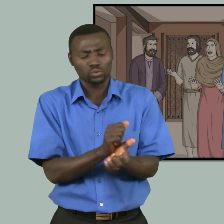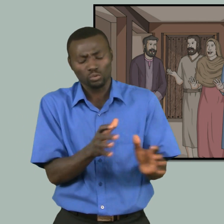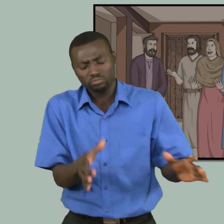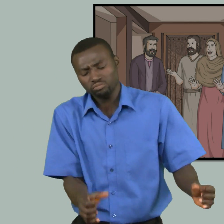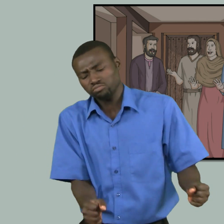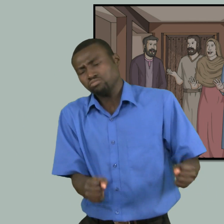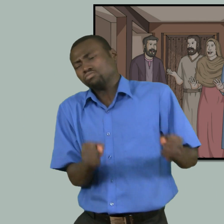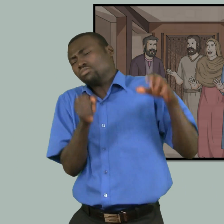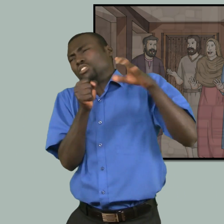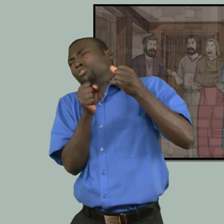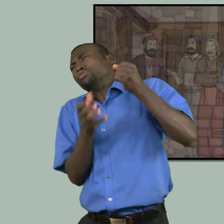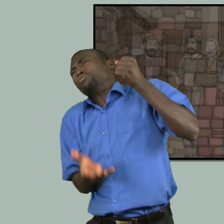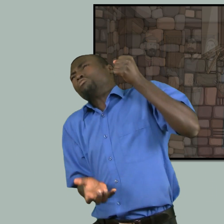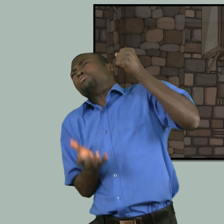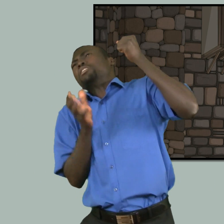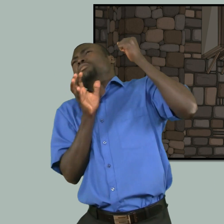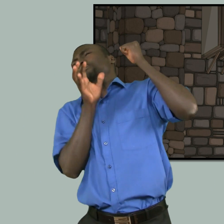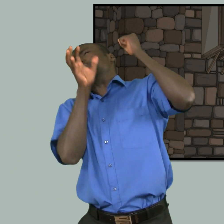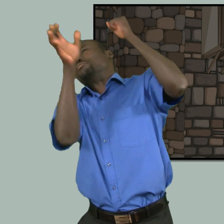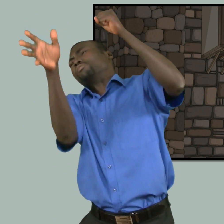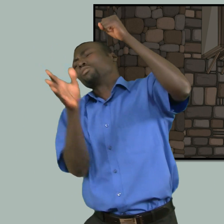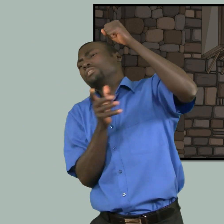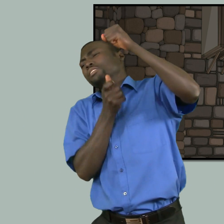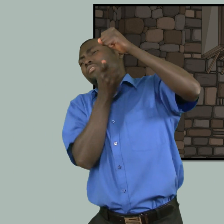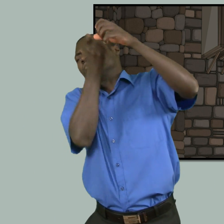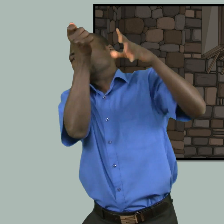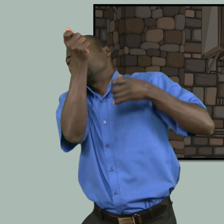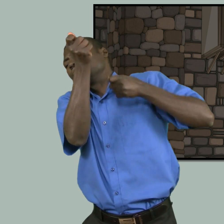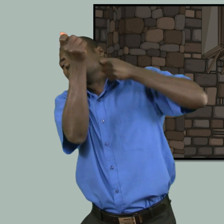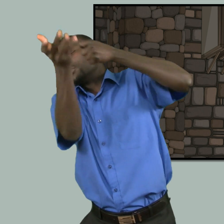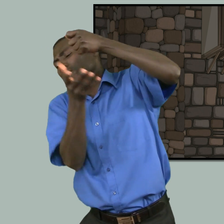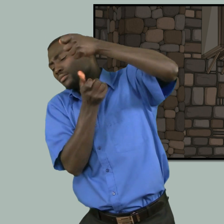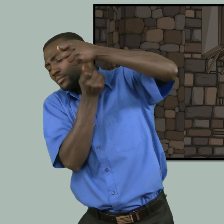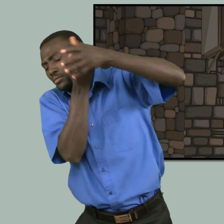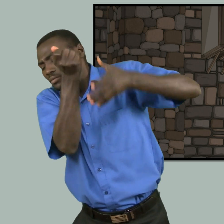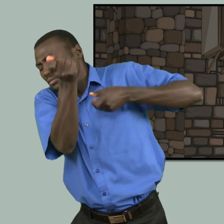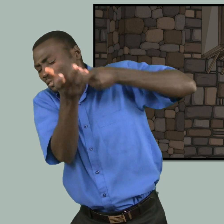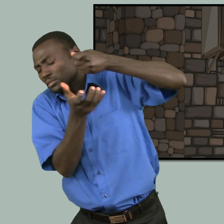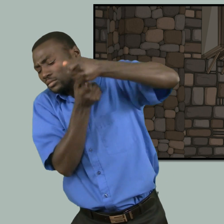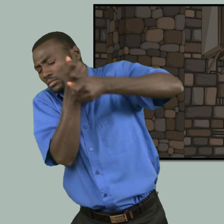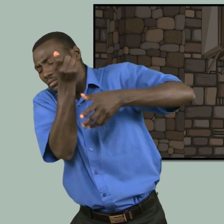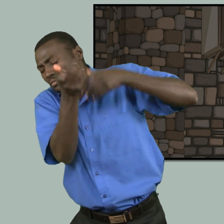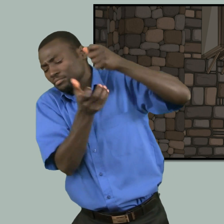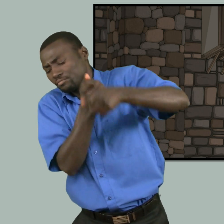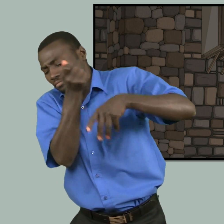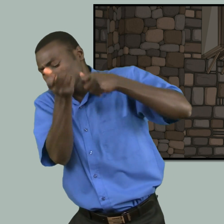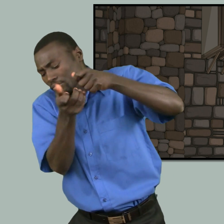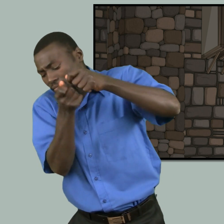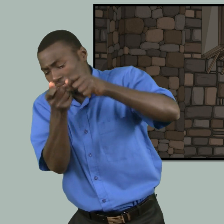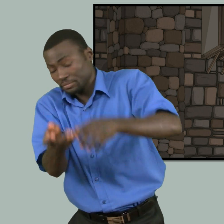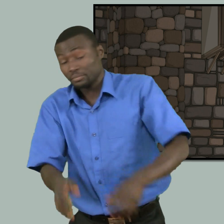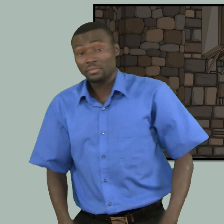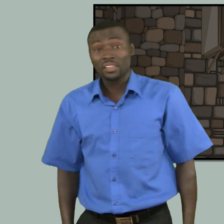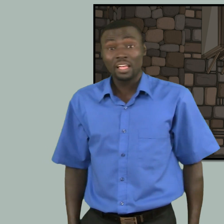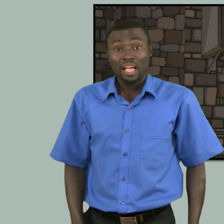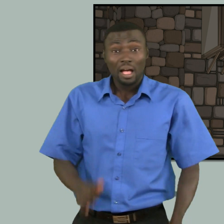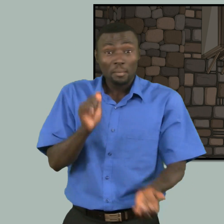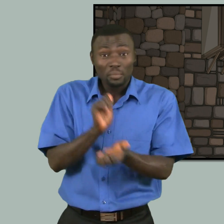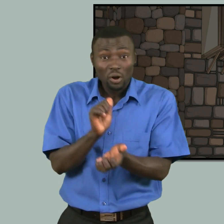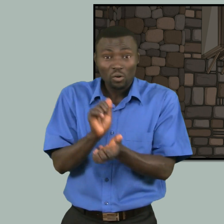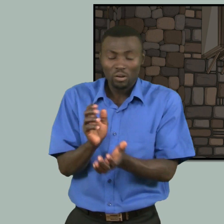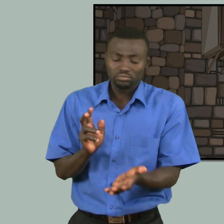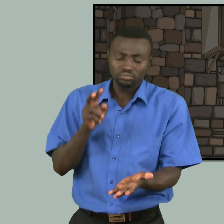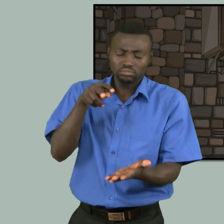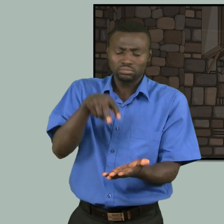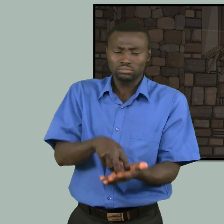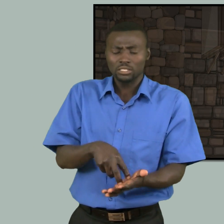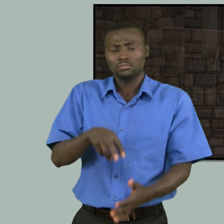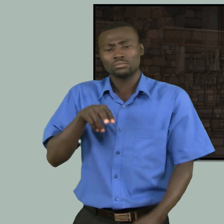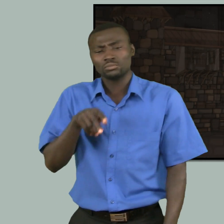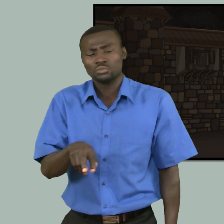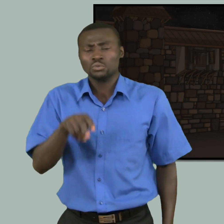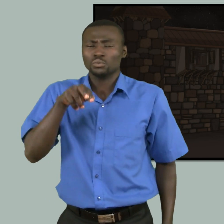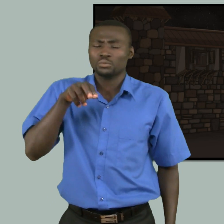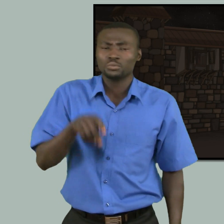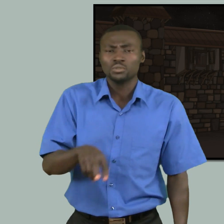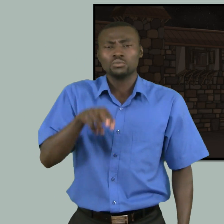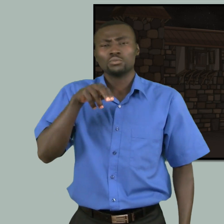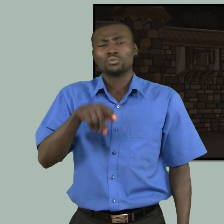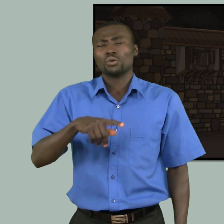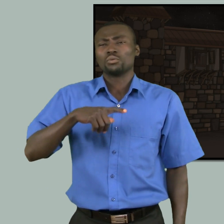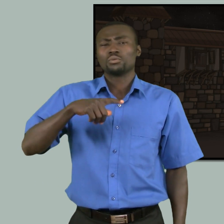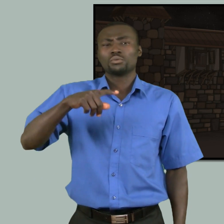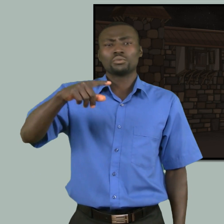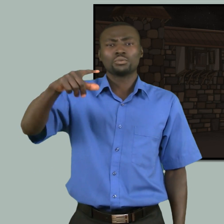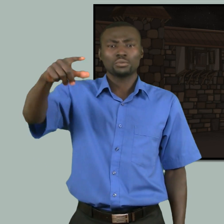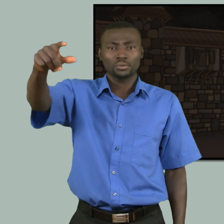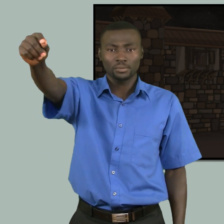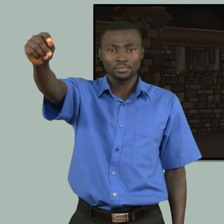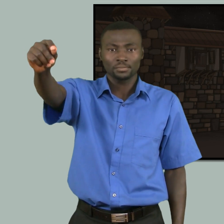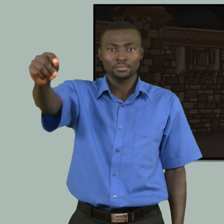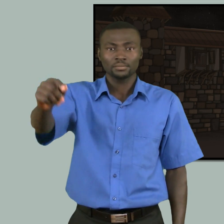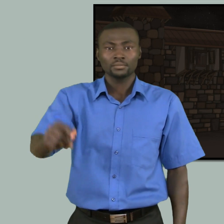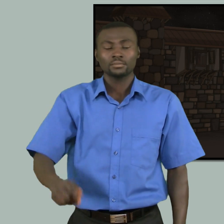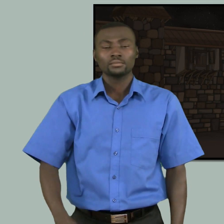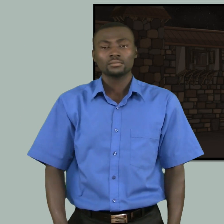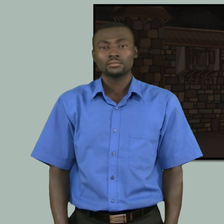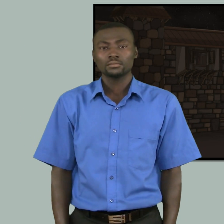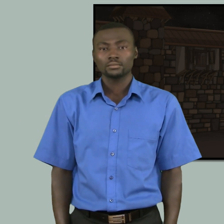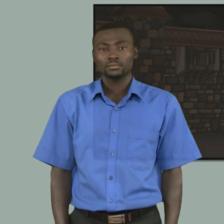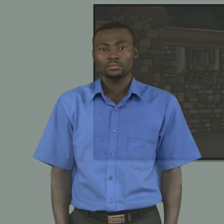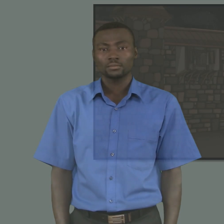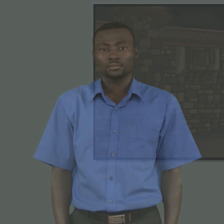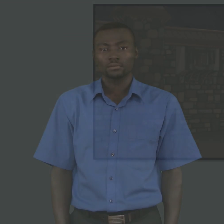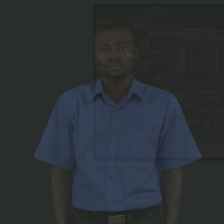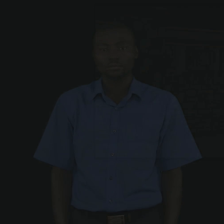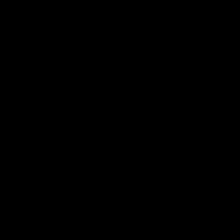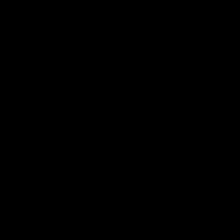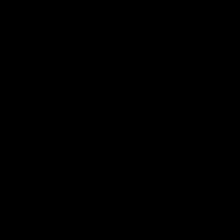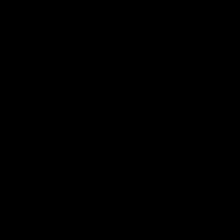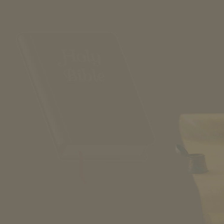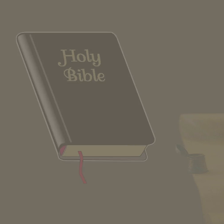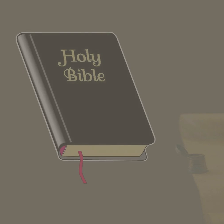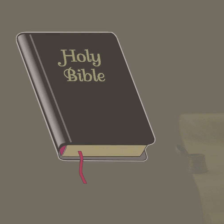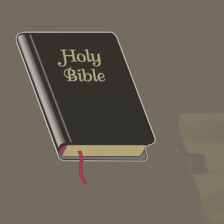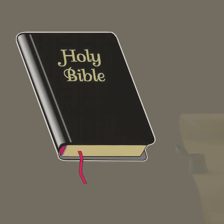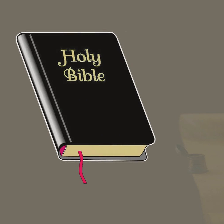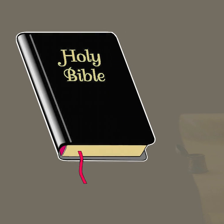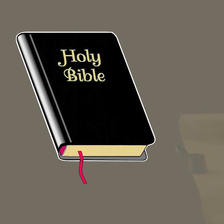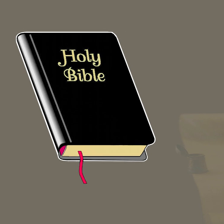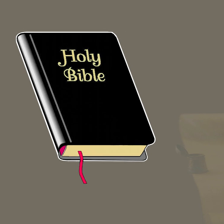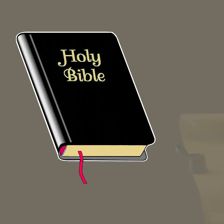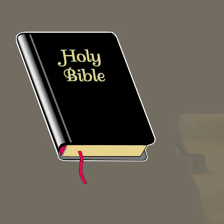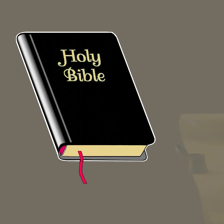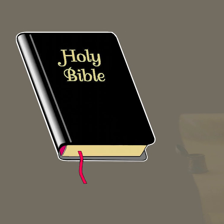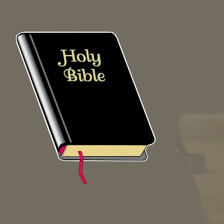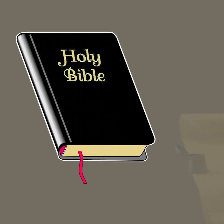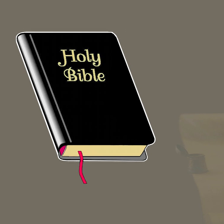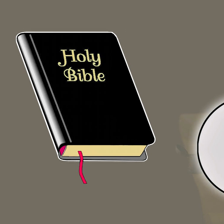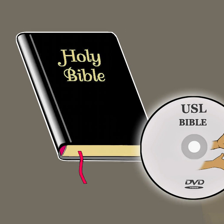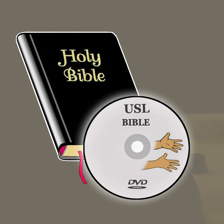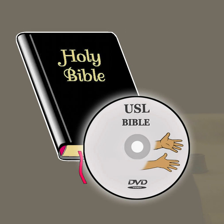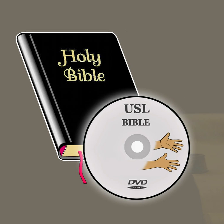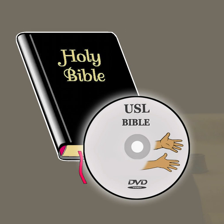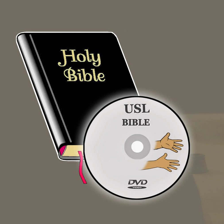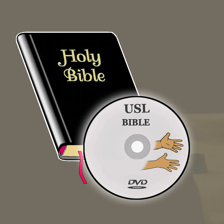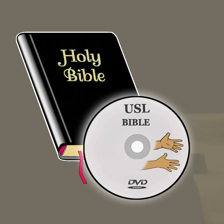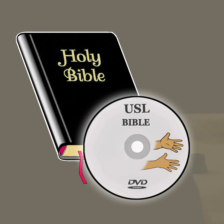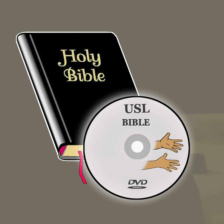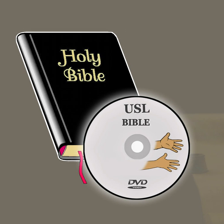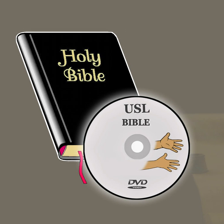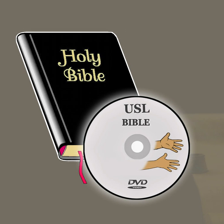One night, however, his disciples took him and lowered him in a basket through a window in the wall.